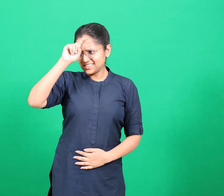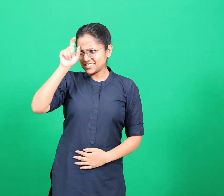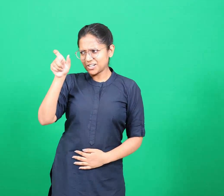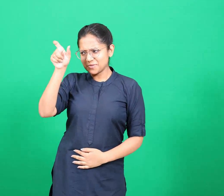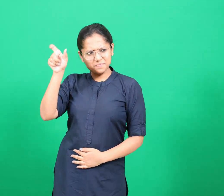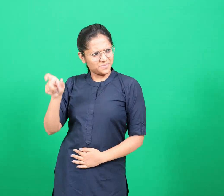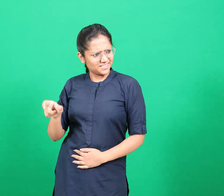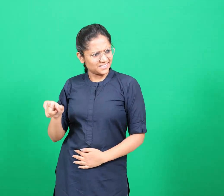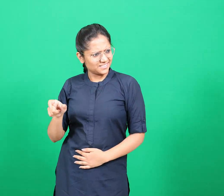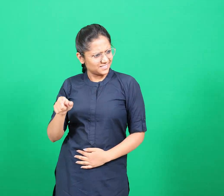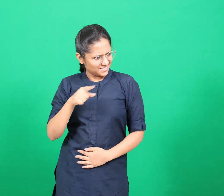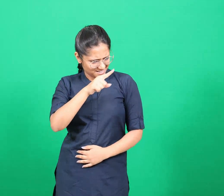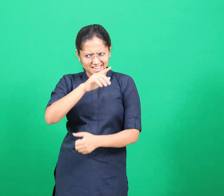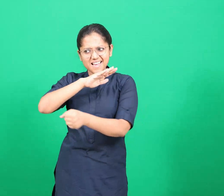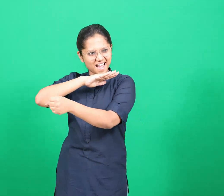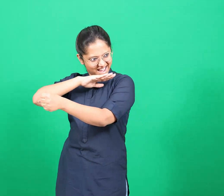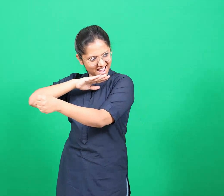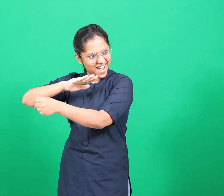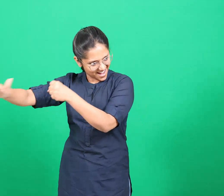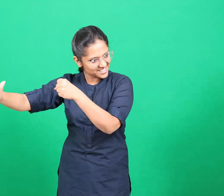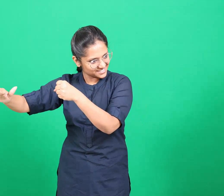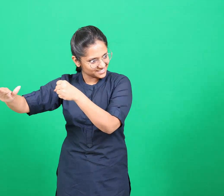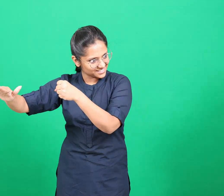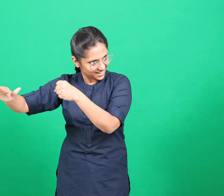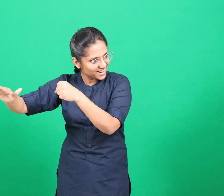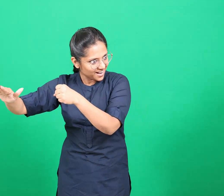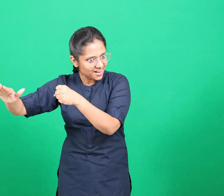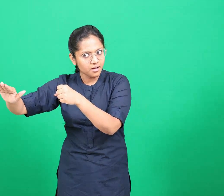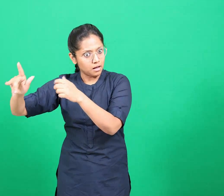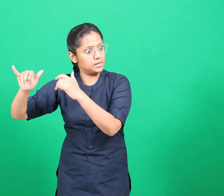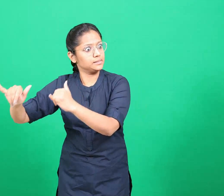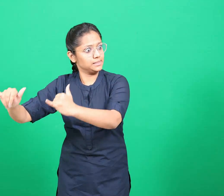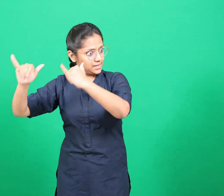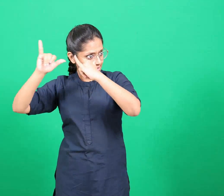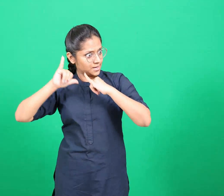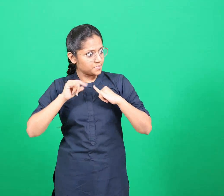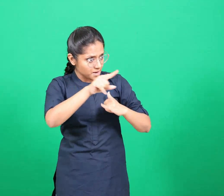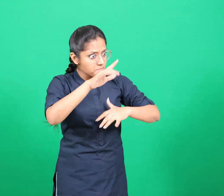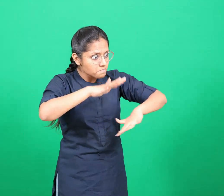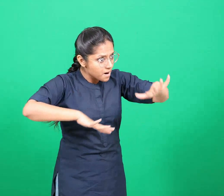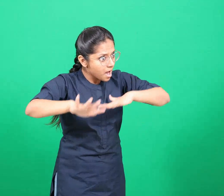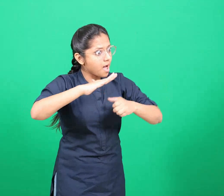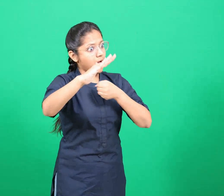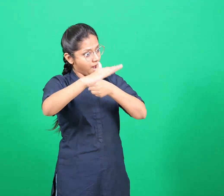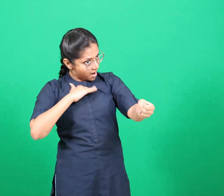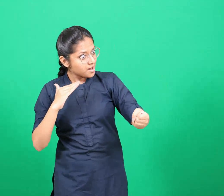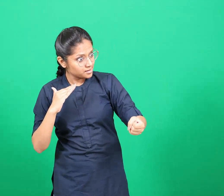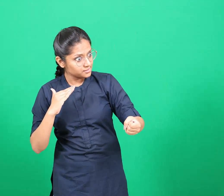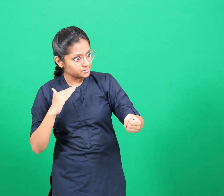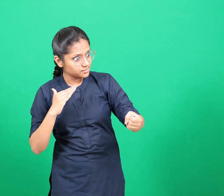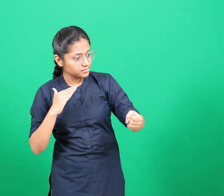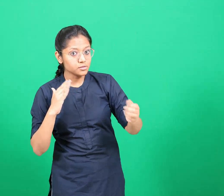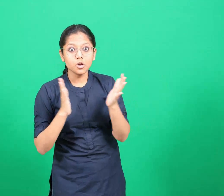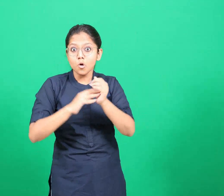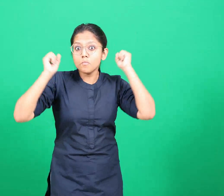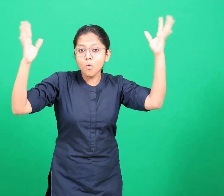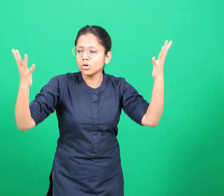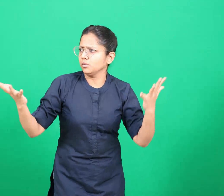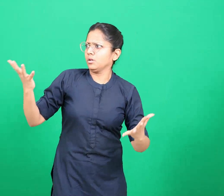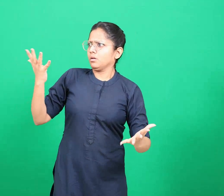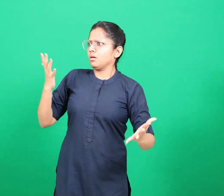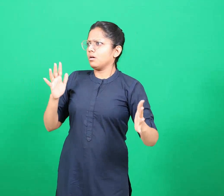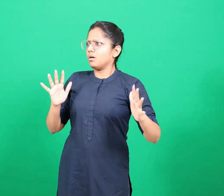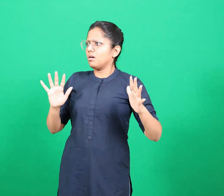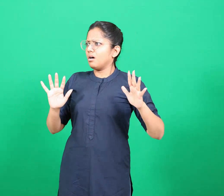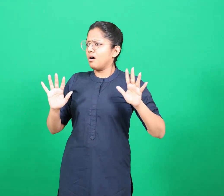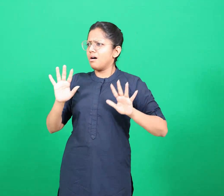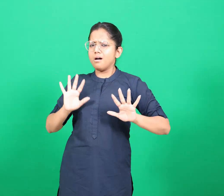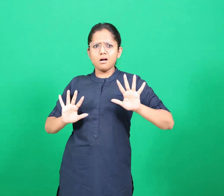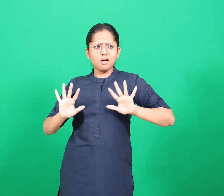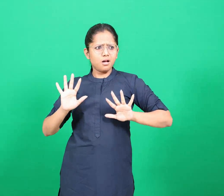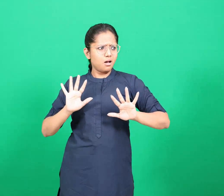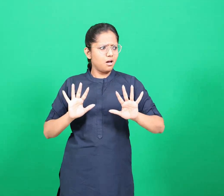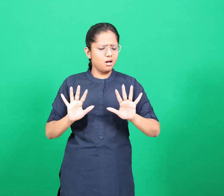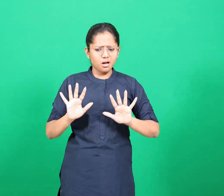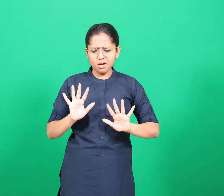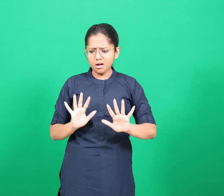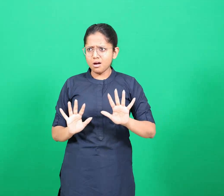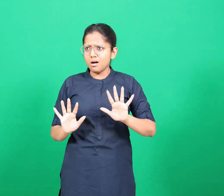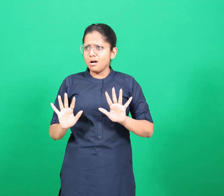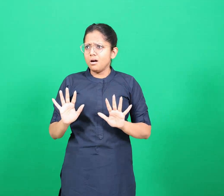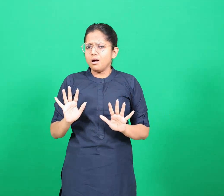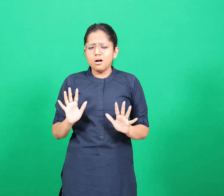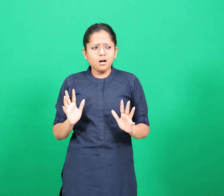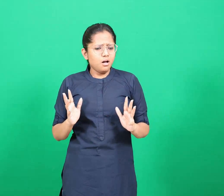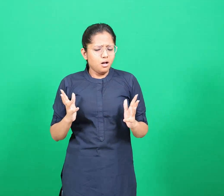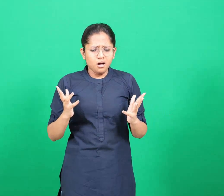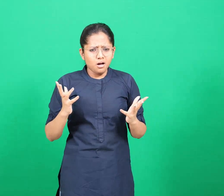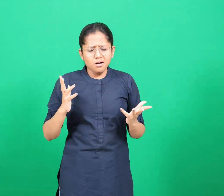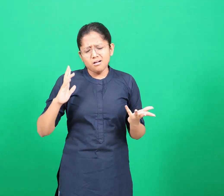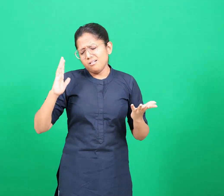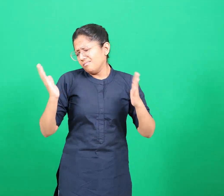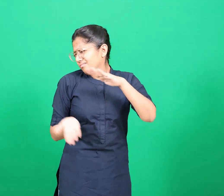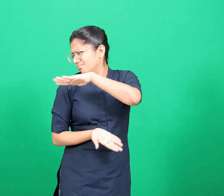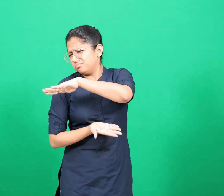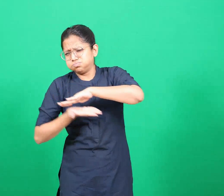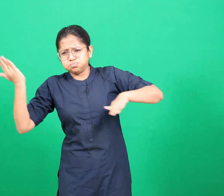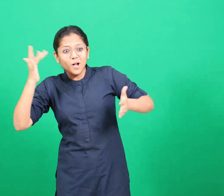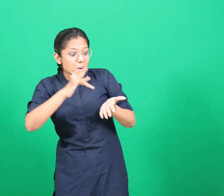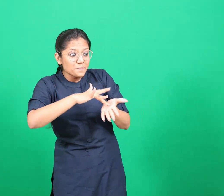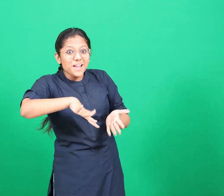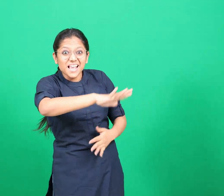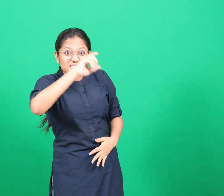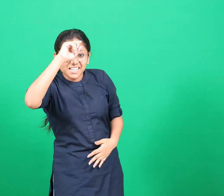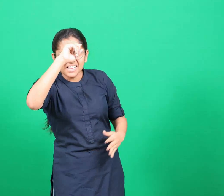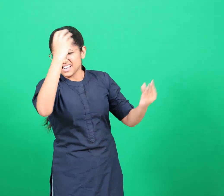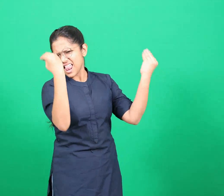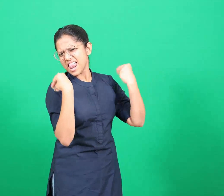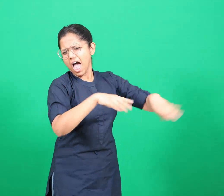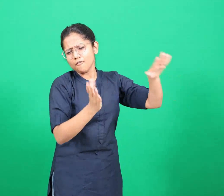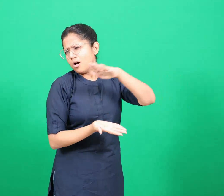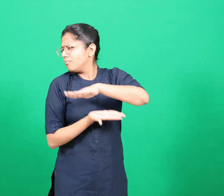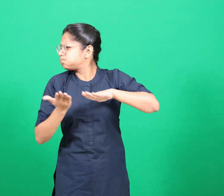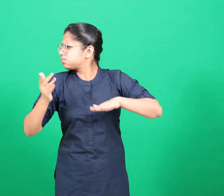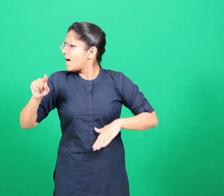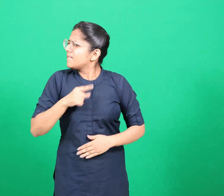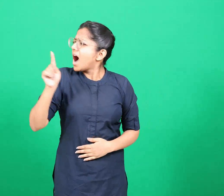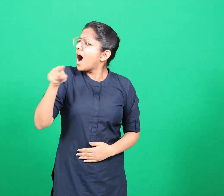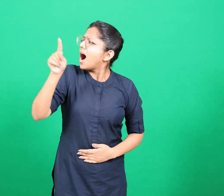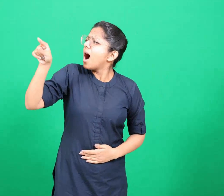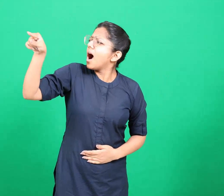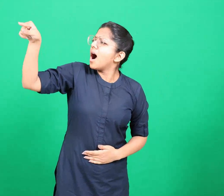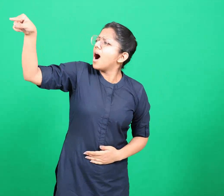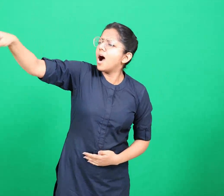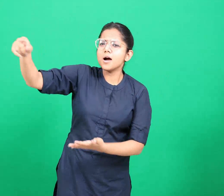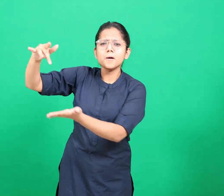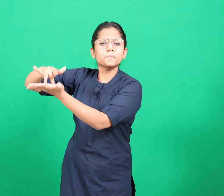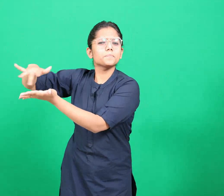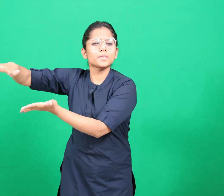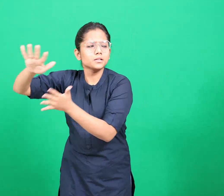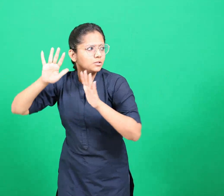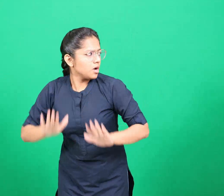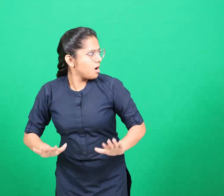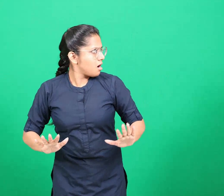Do you want to kill me as you killed the Egyptian yesterday?'